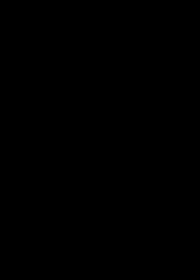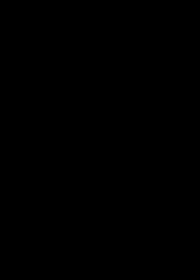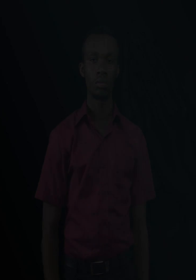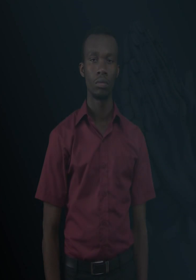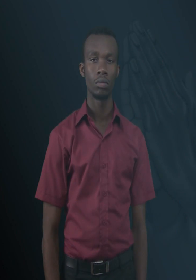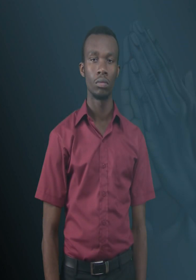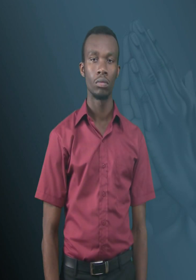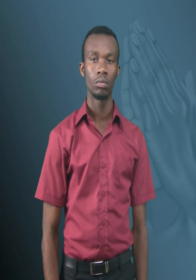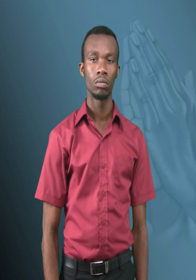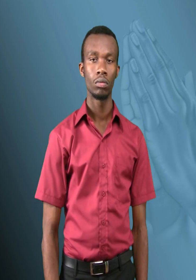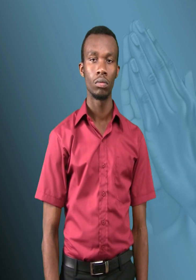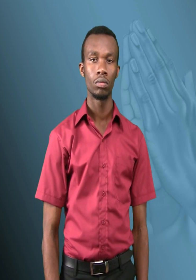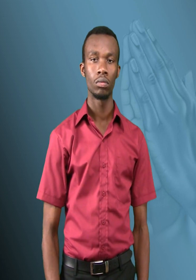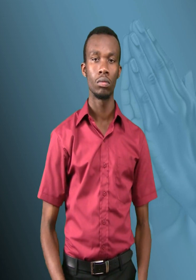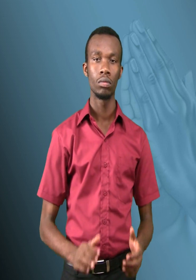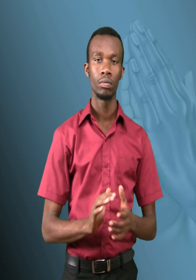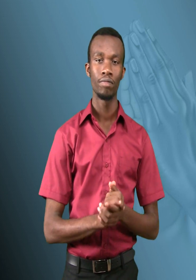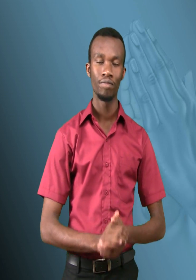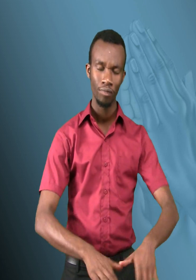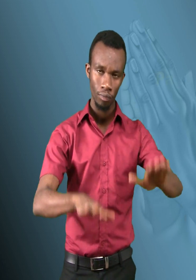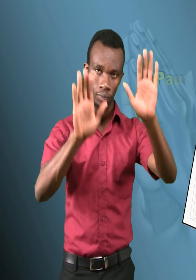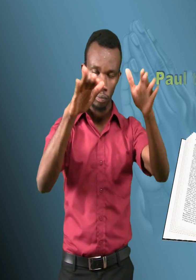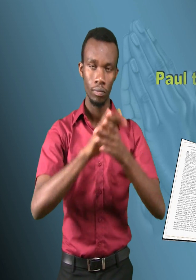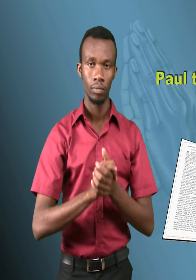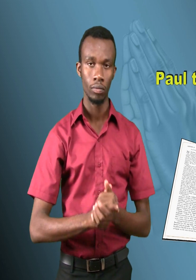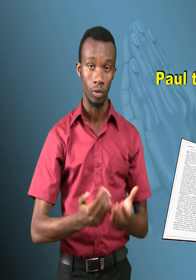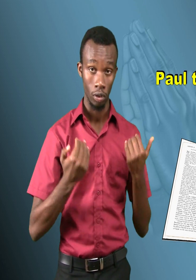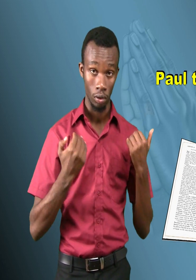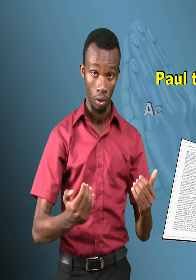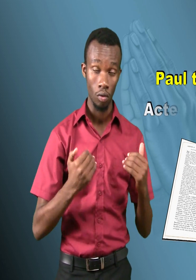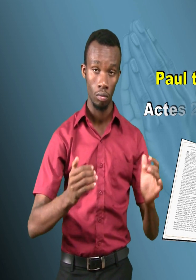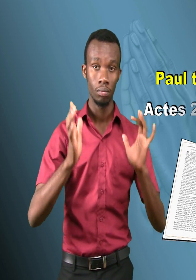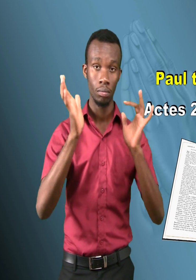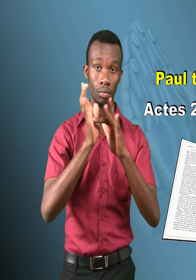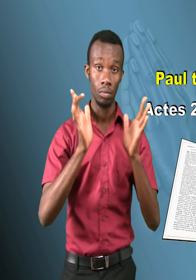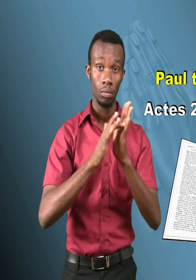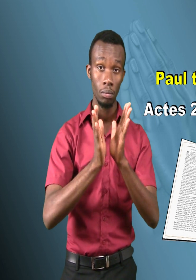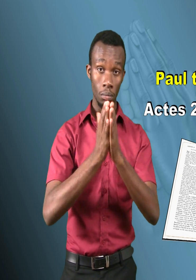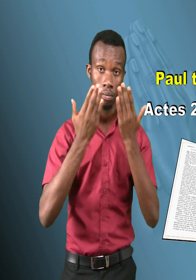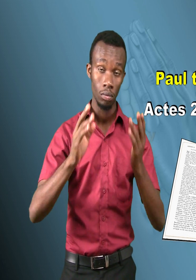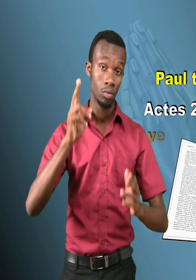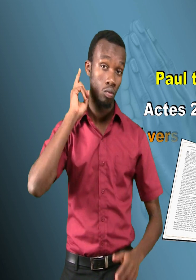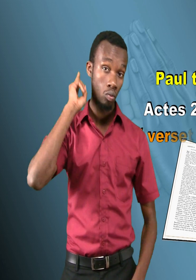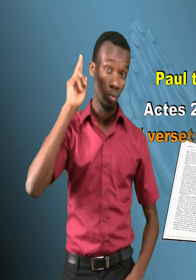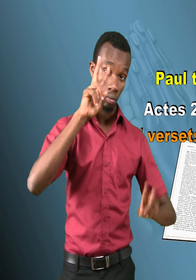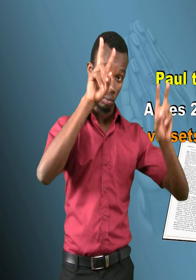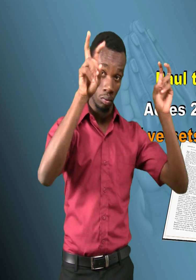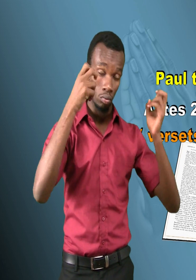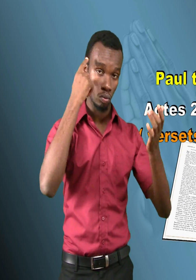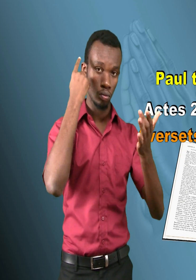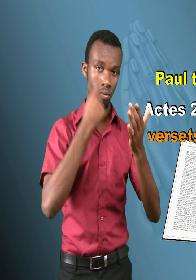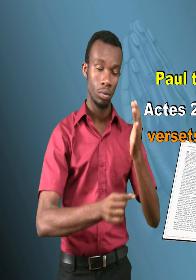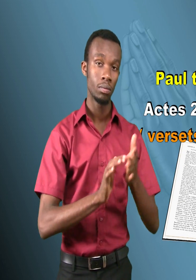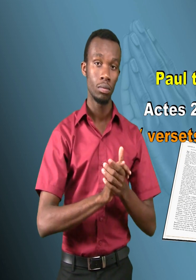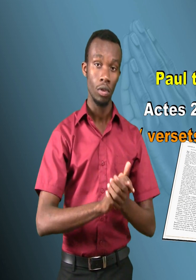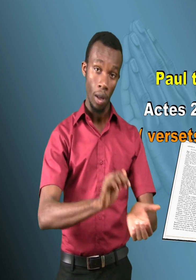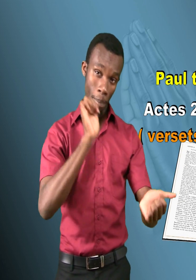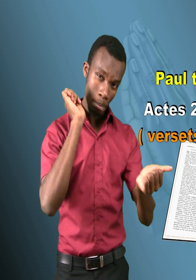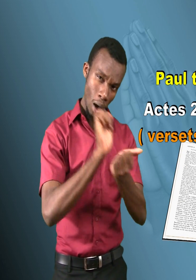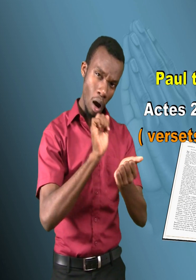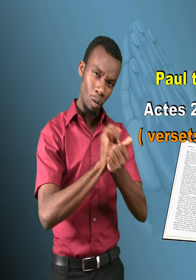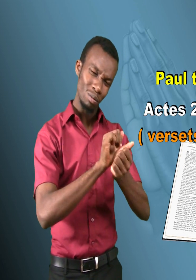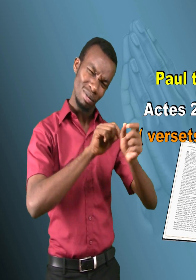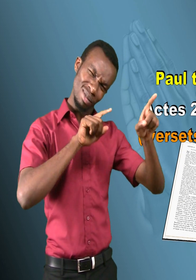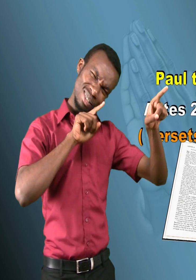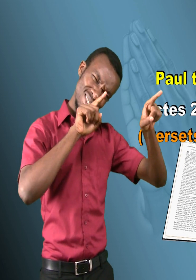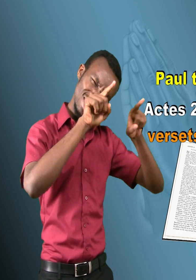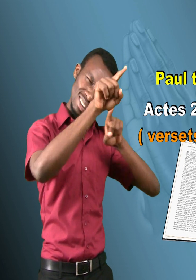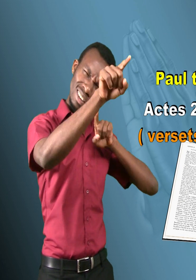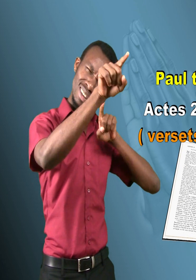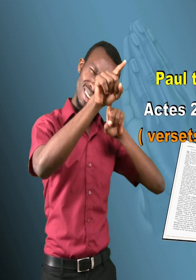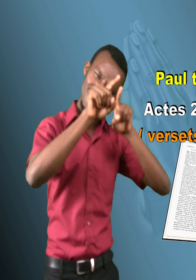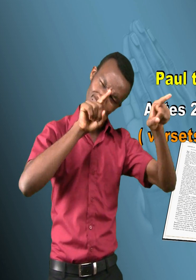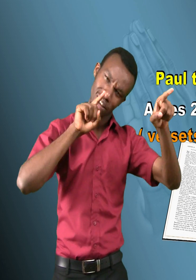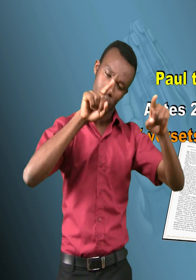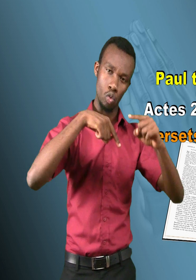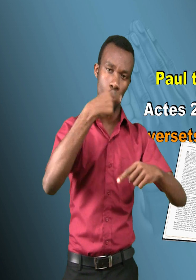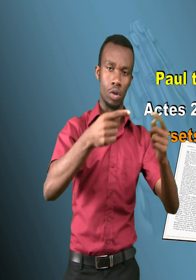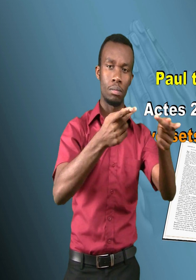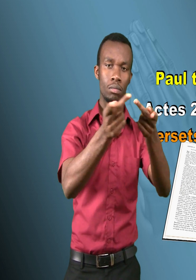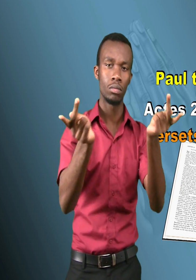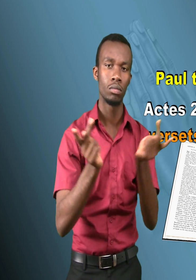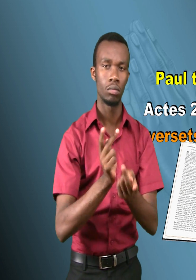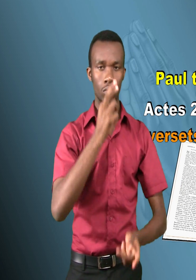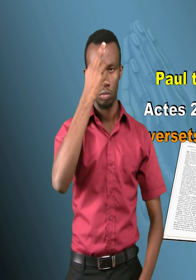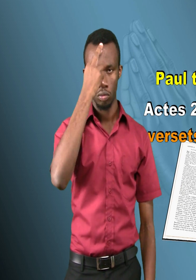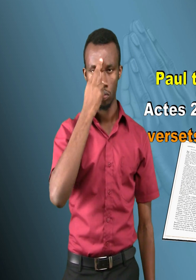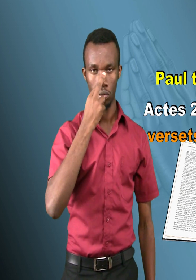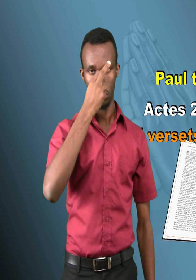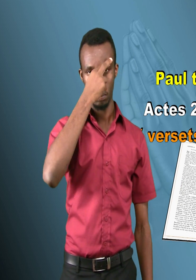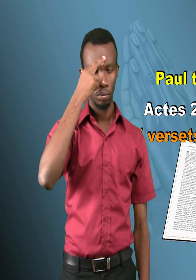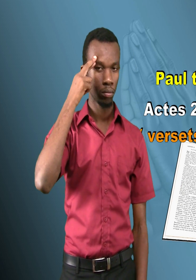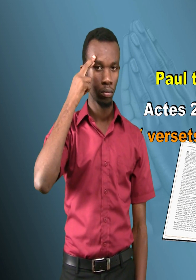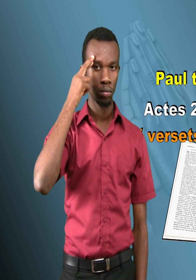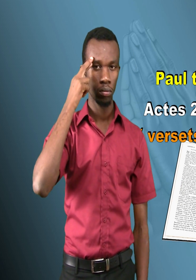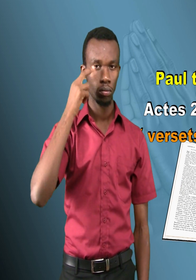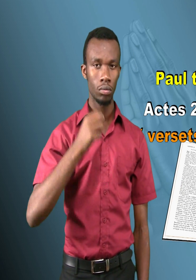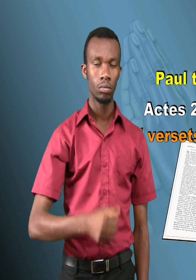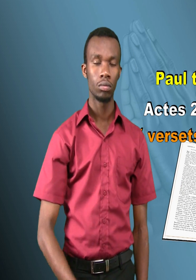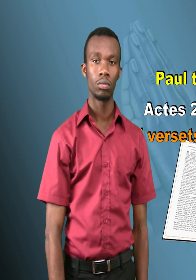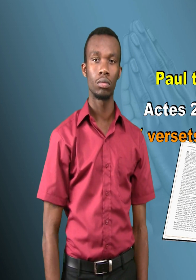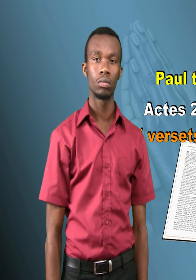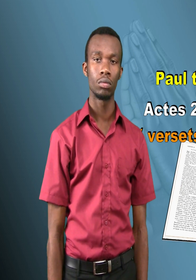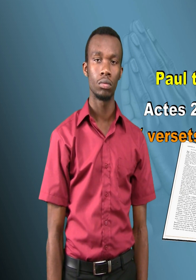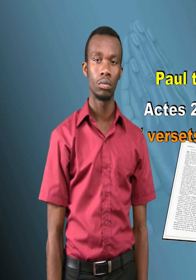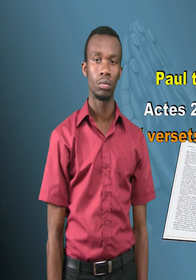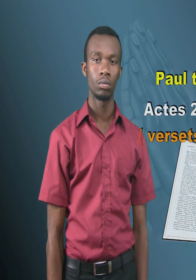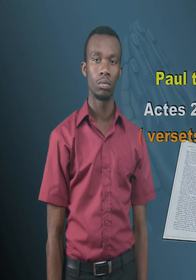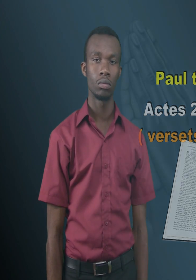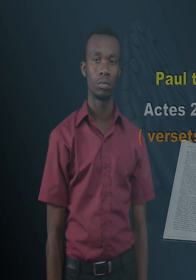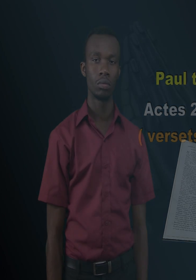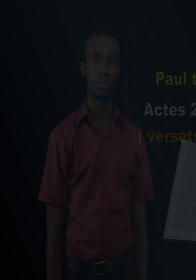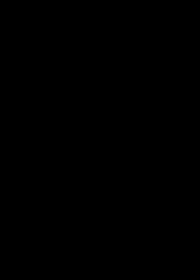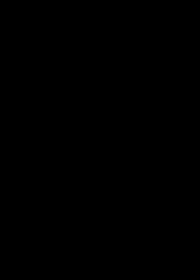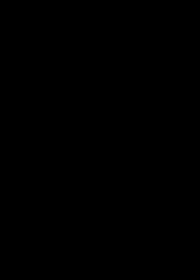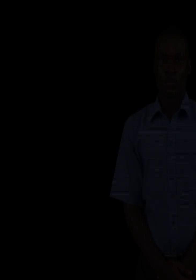Paul travels to Rome